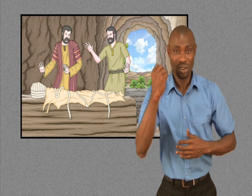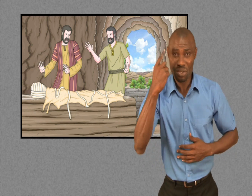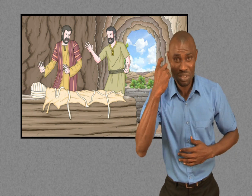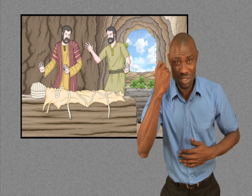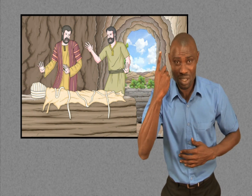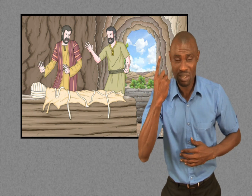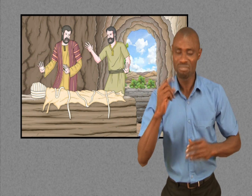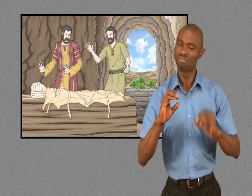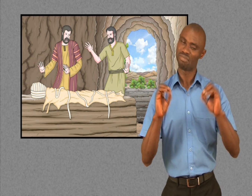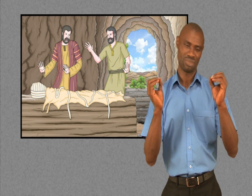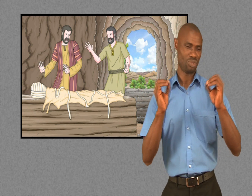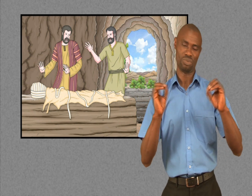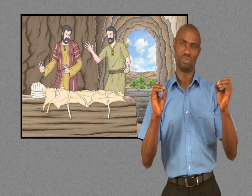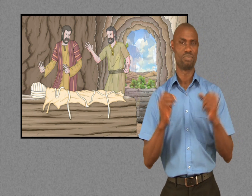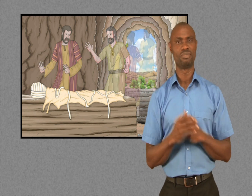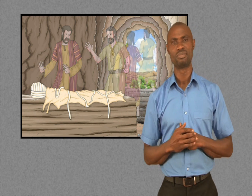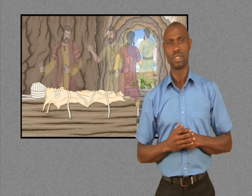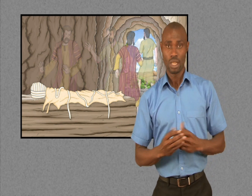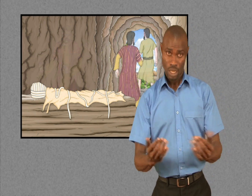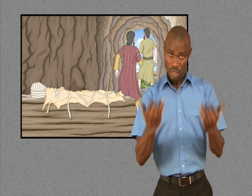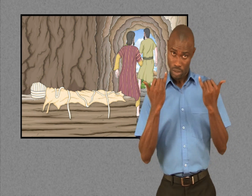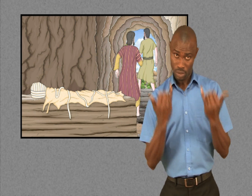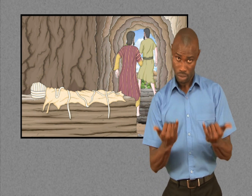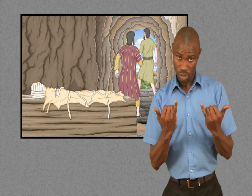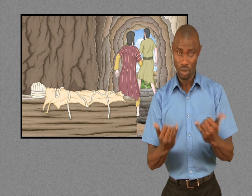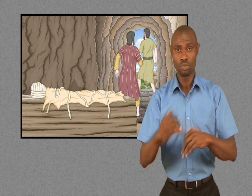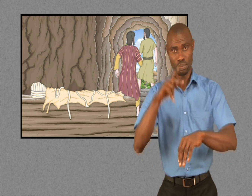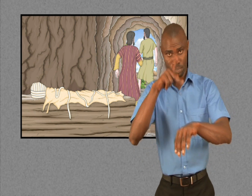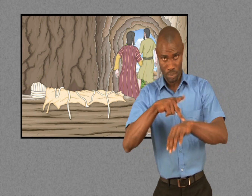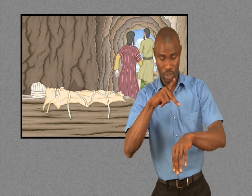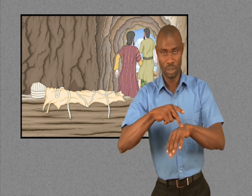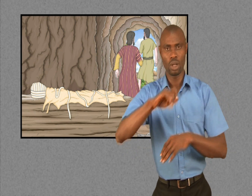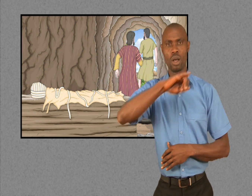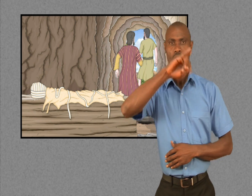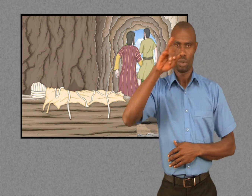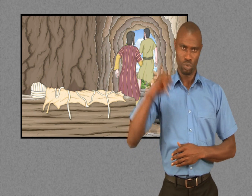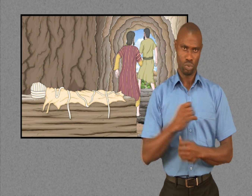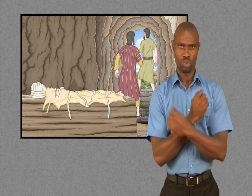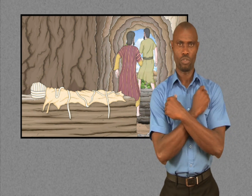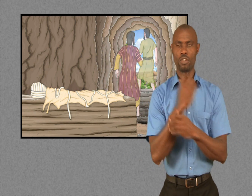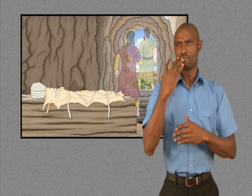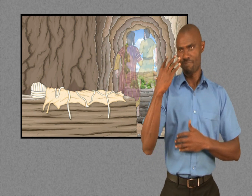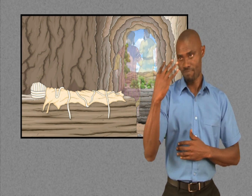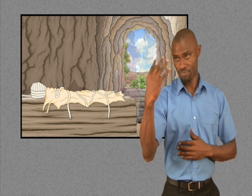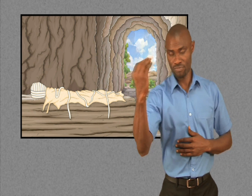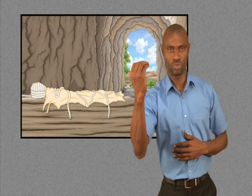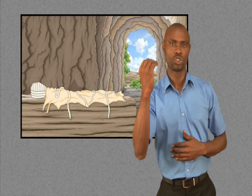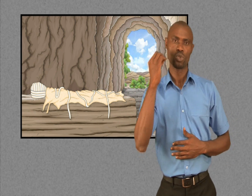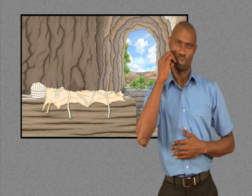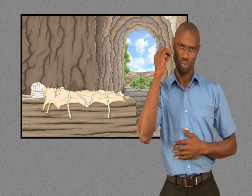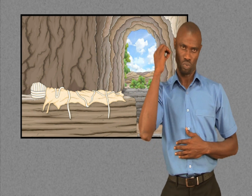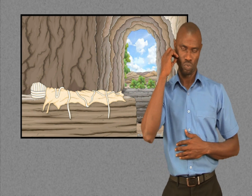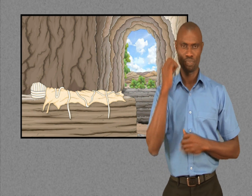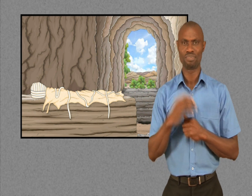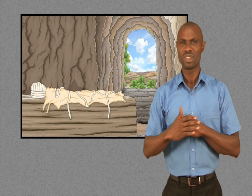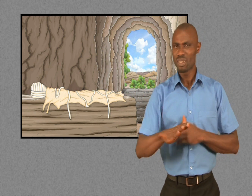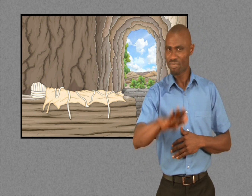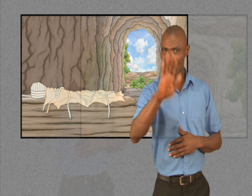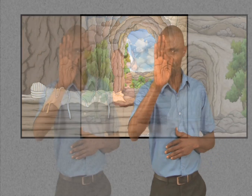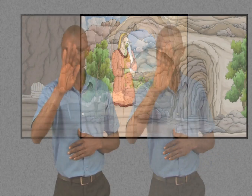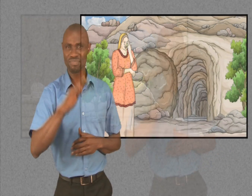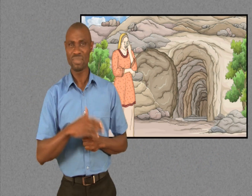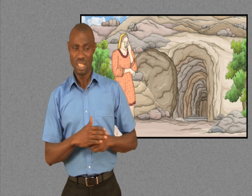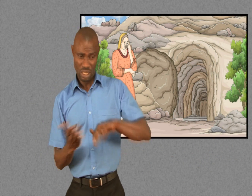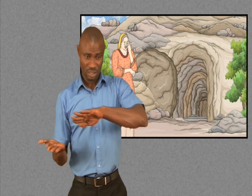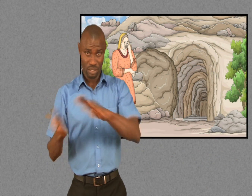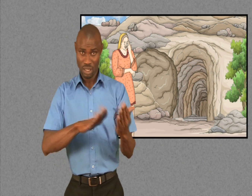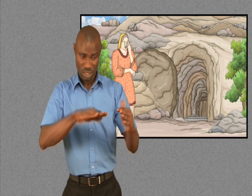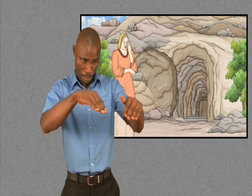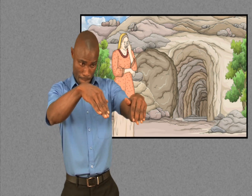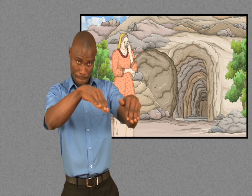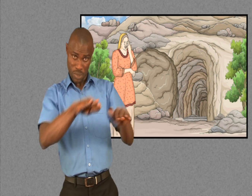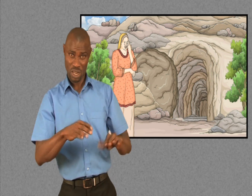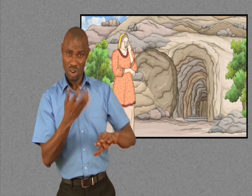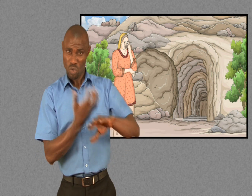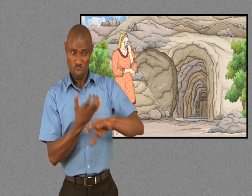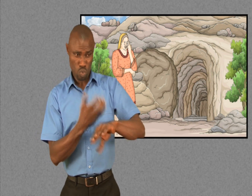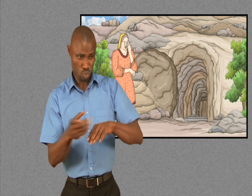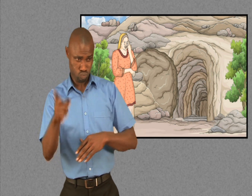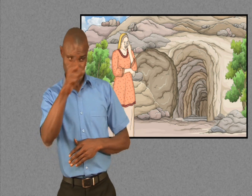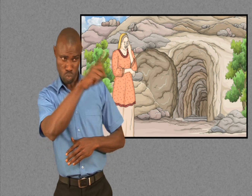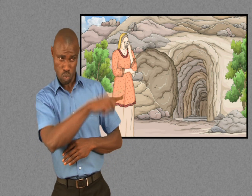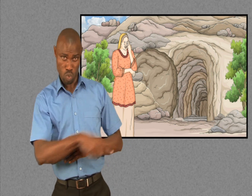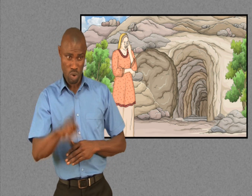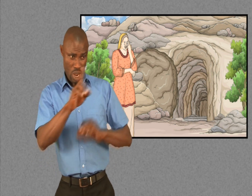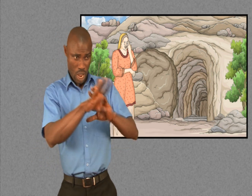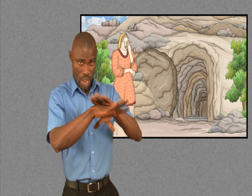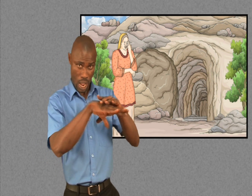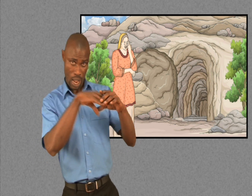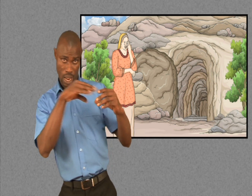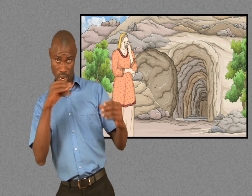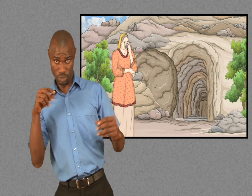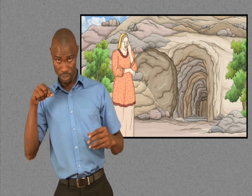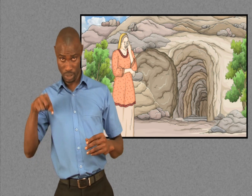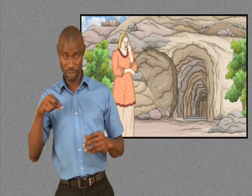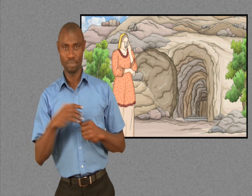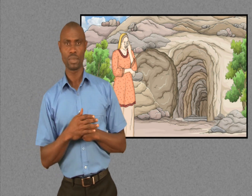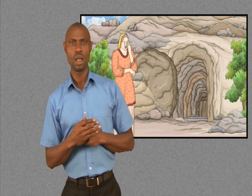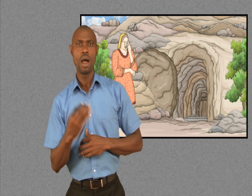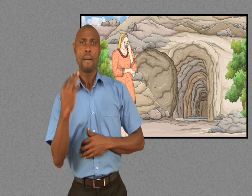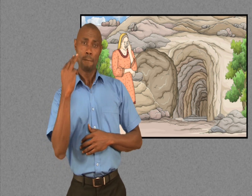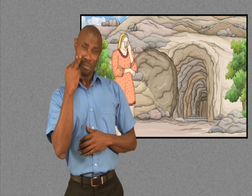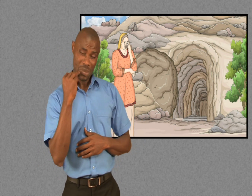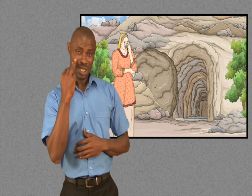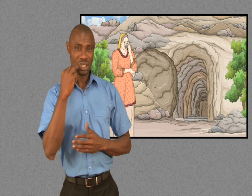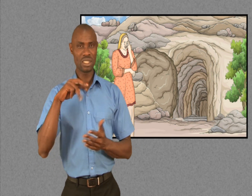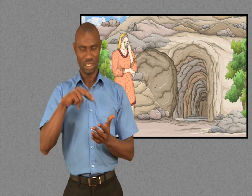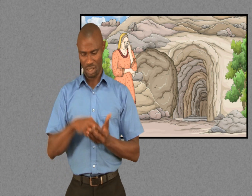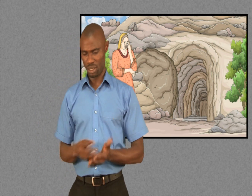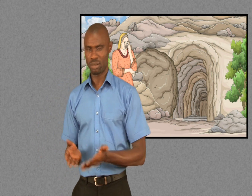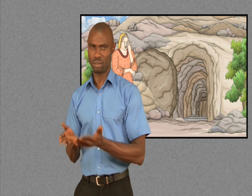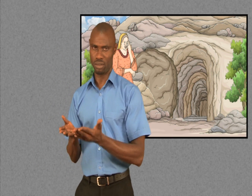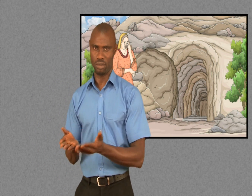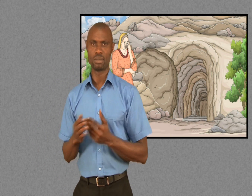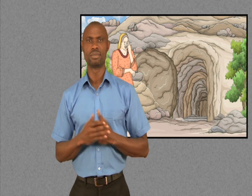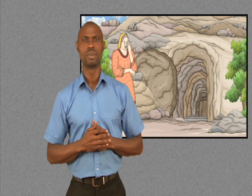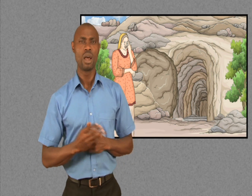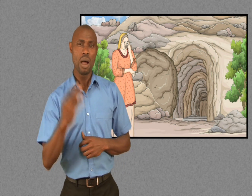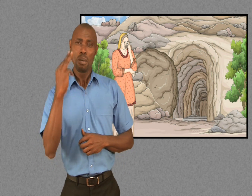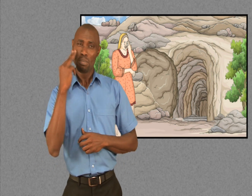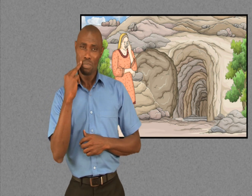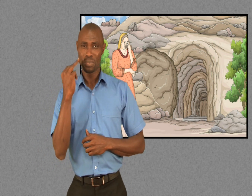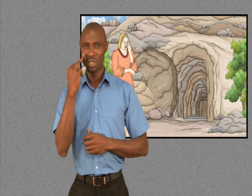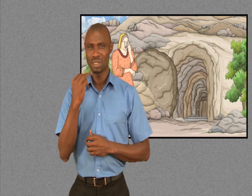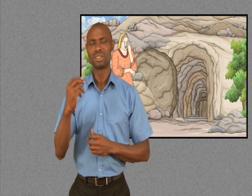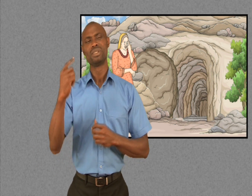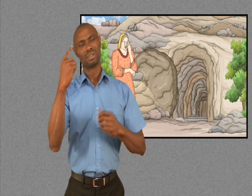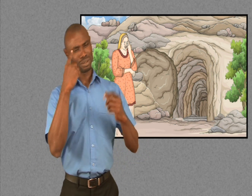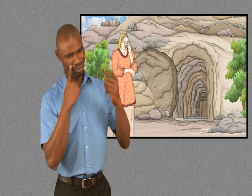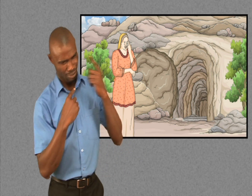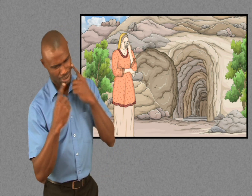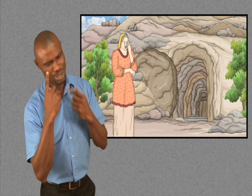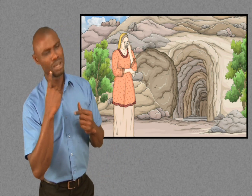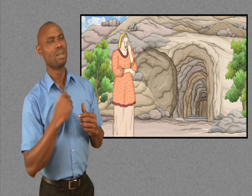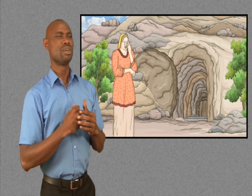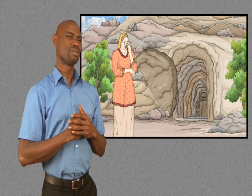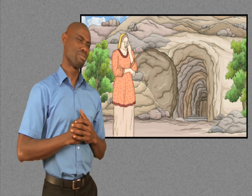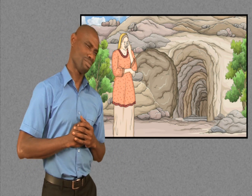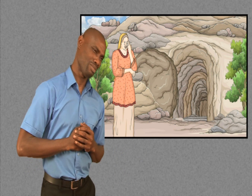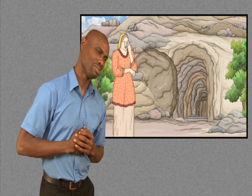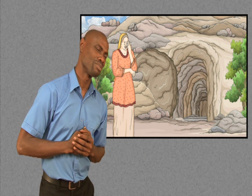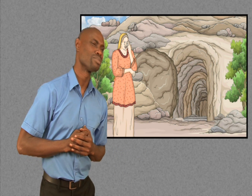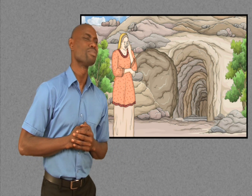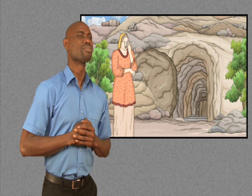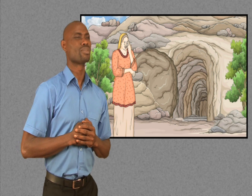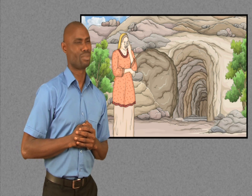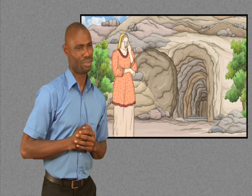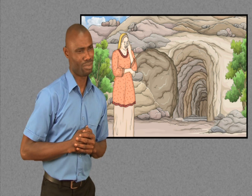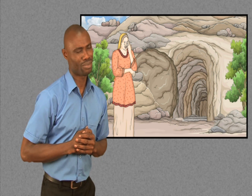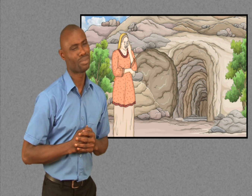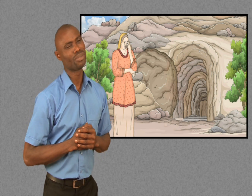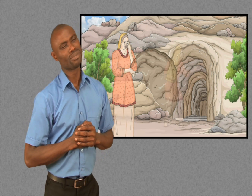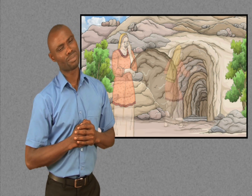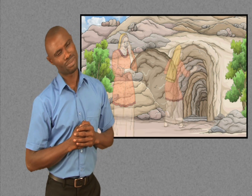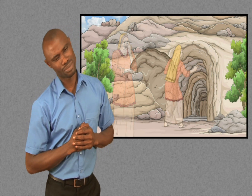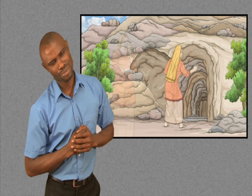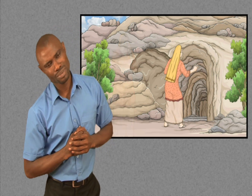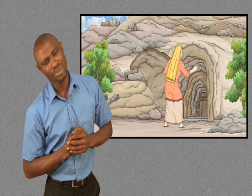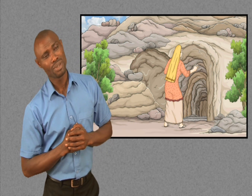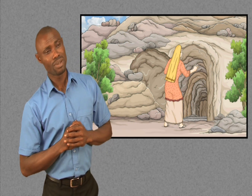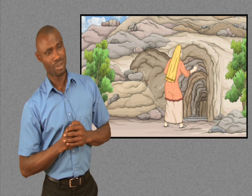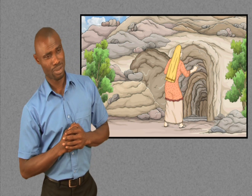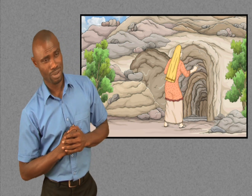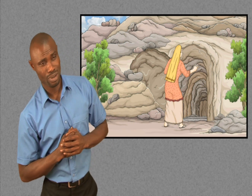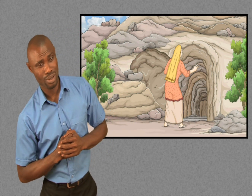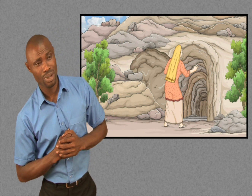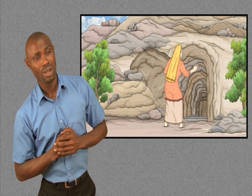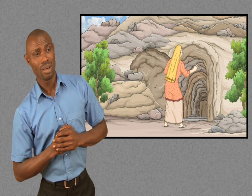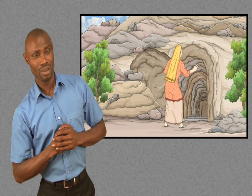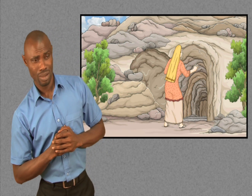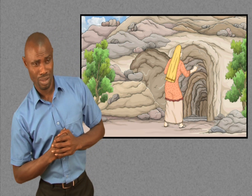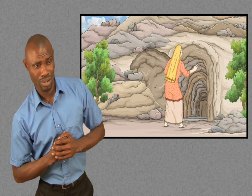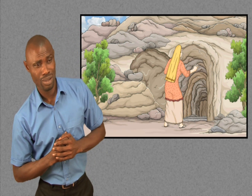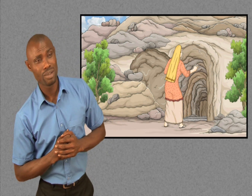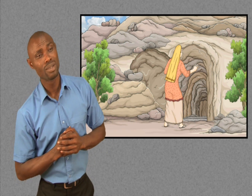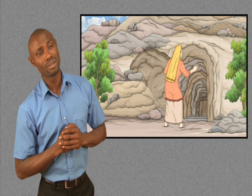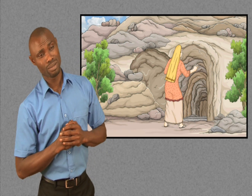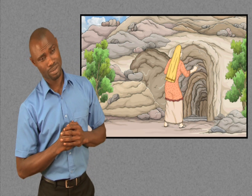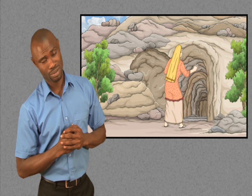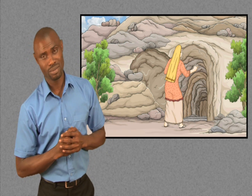Then the disciples returned to their homes. But Mary stood outside the tomb weeping.